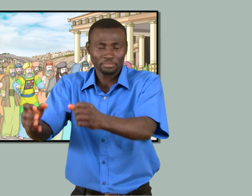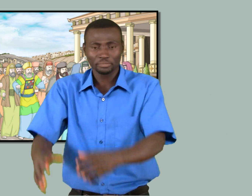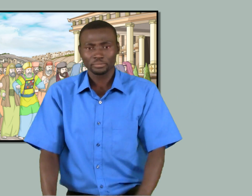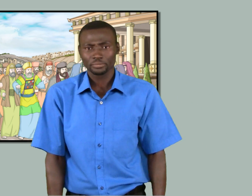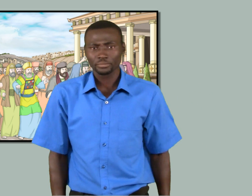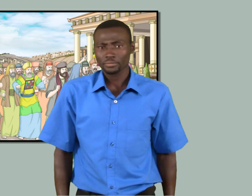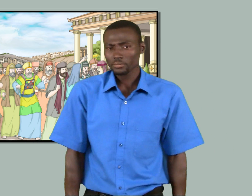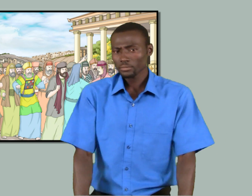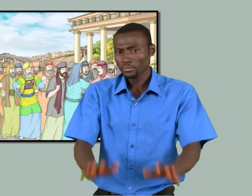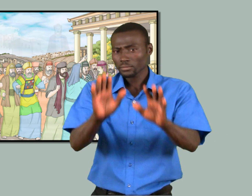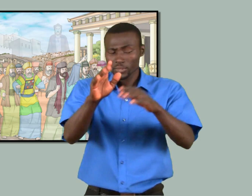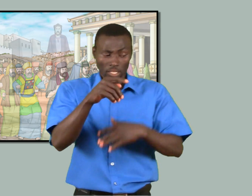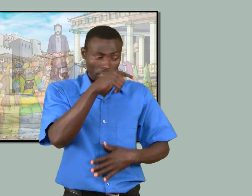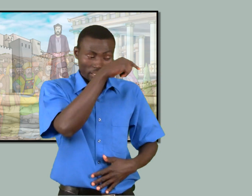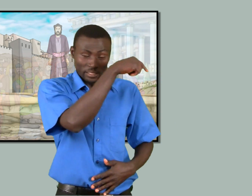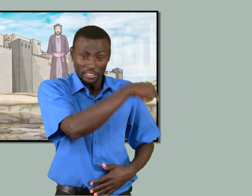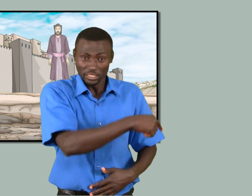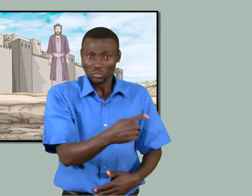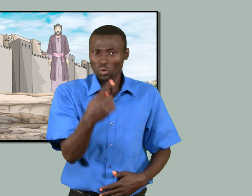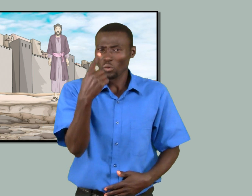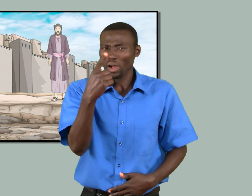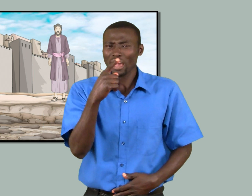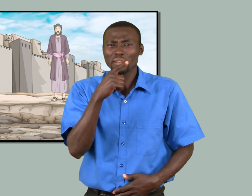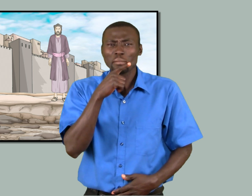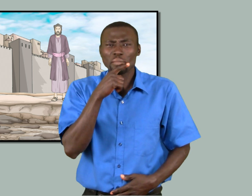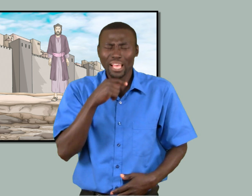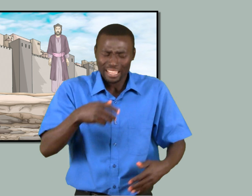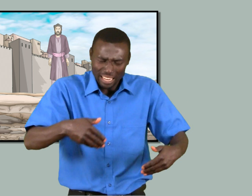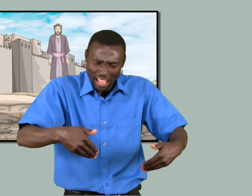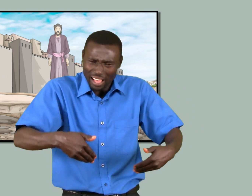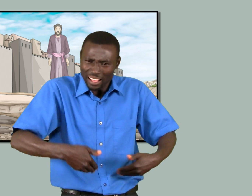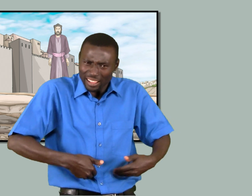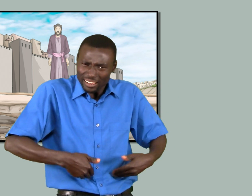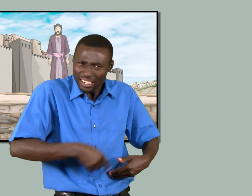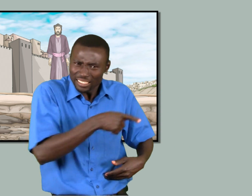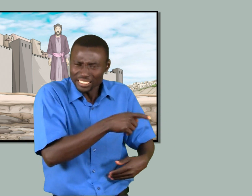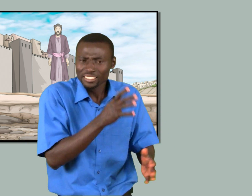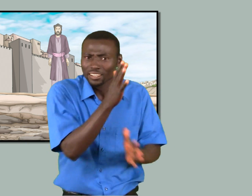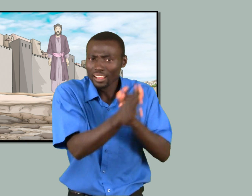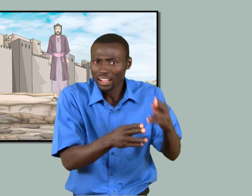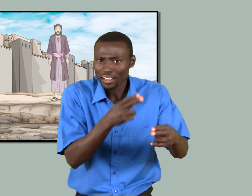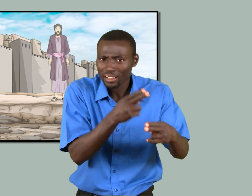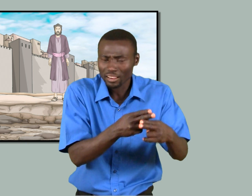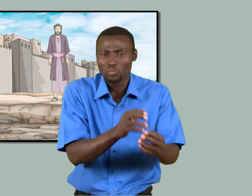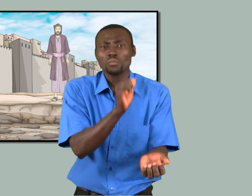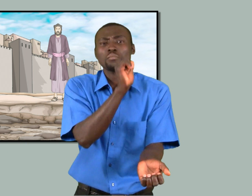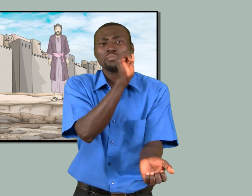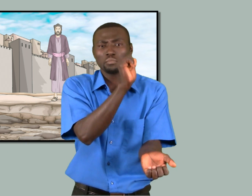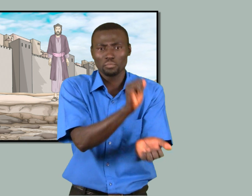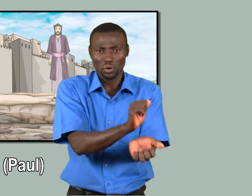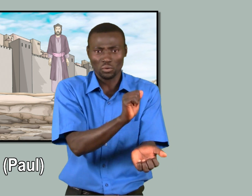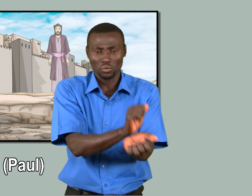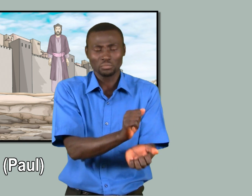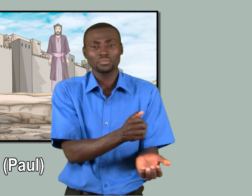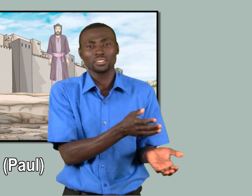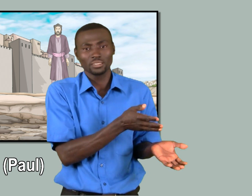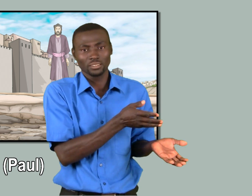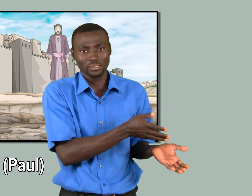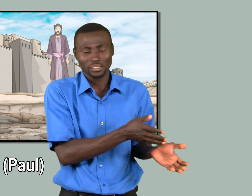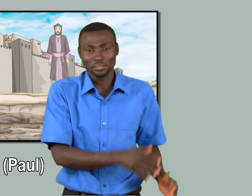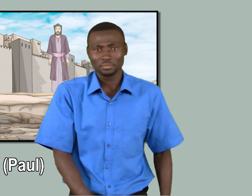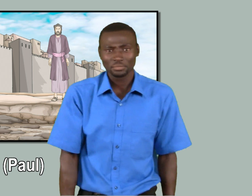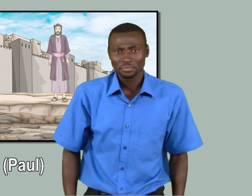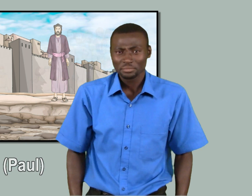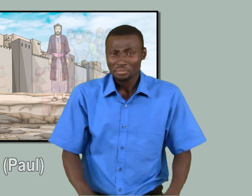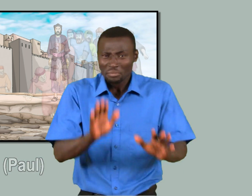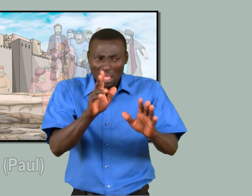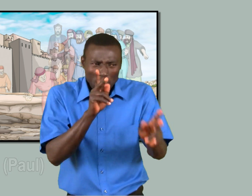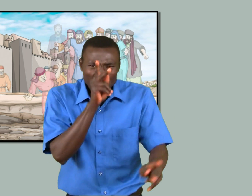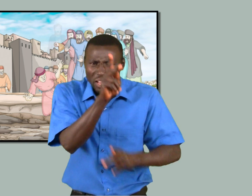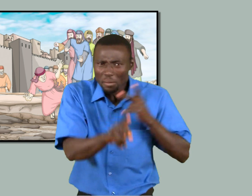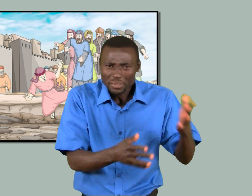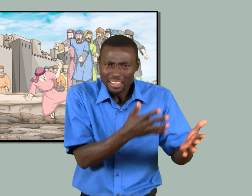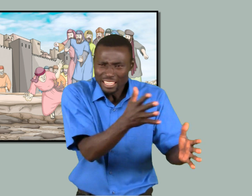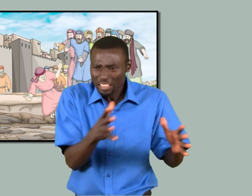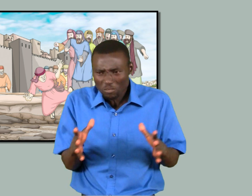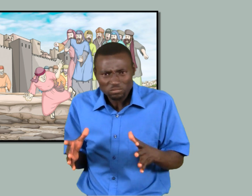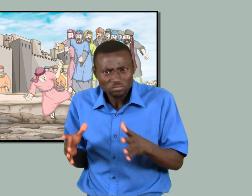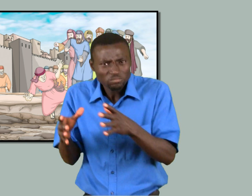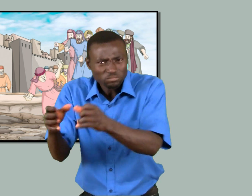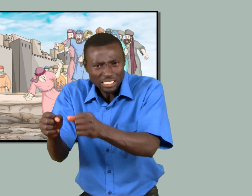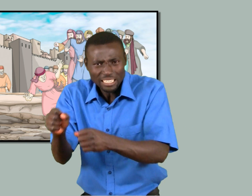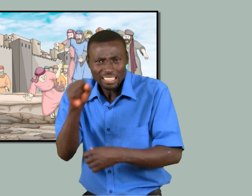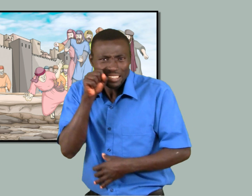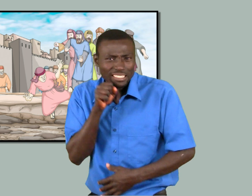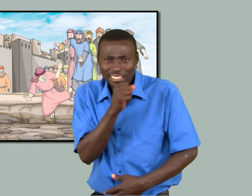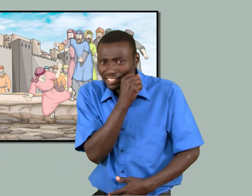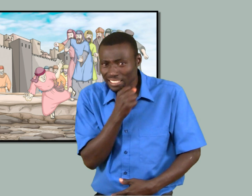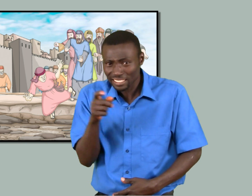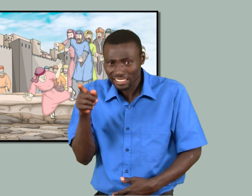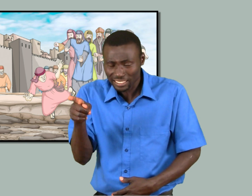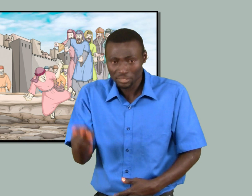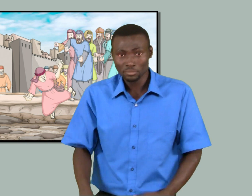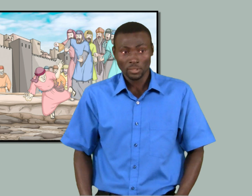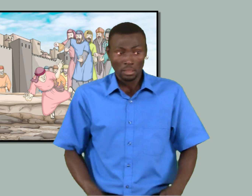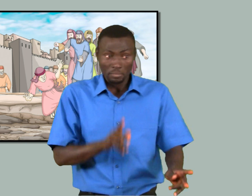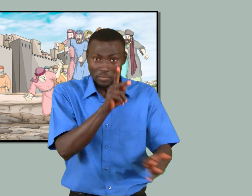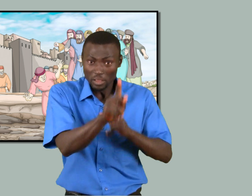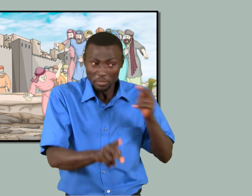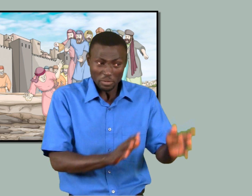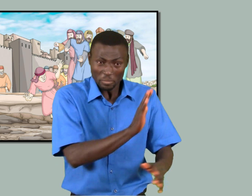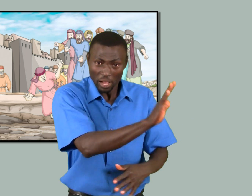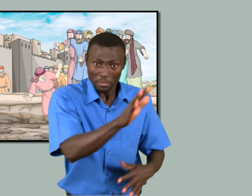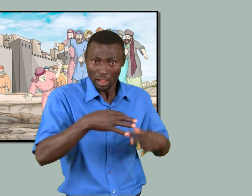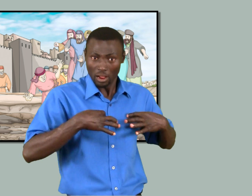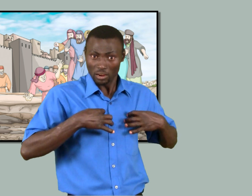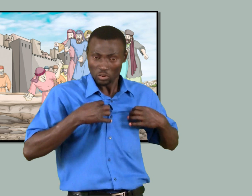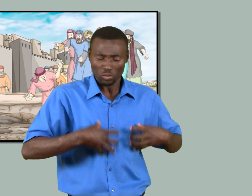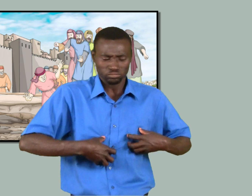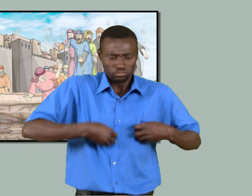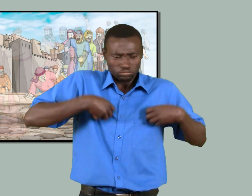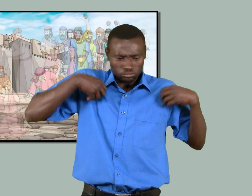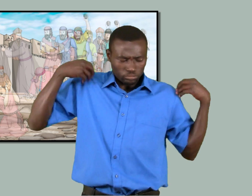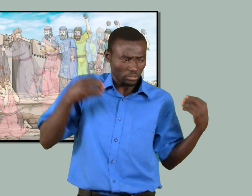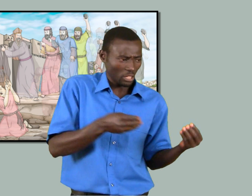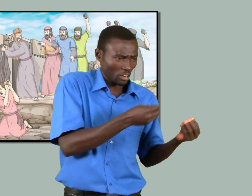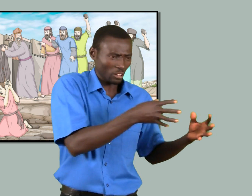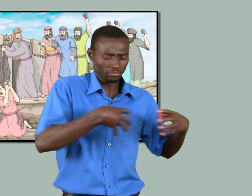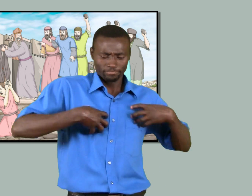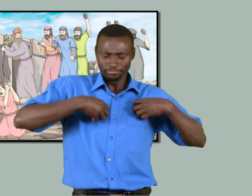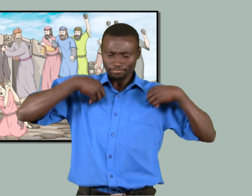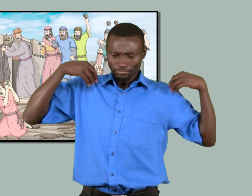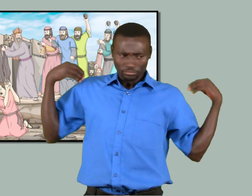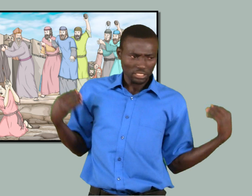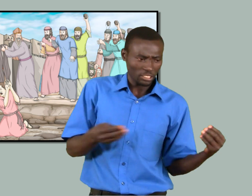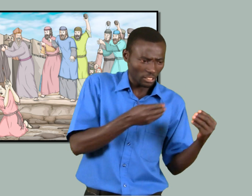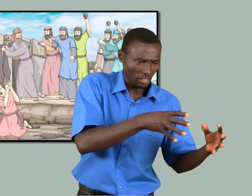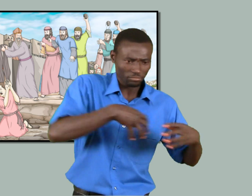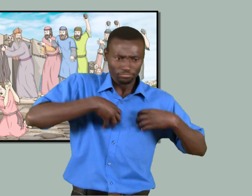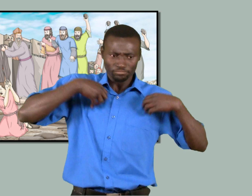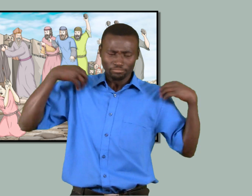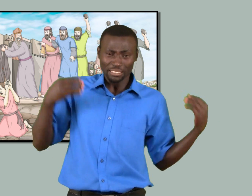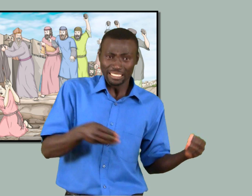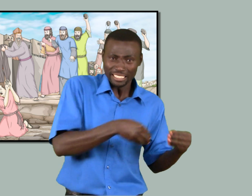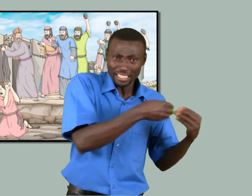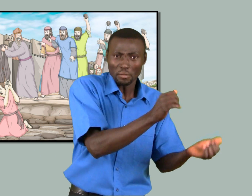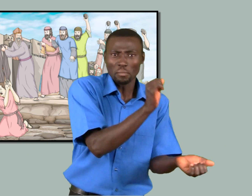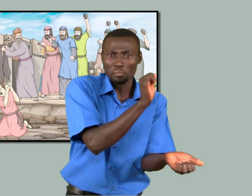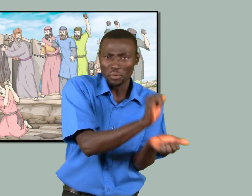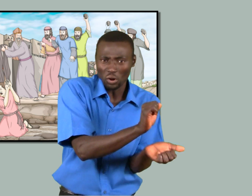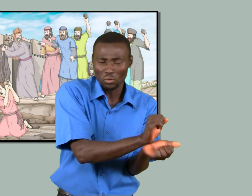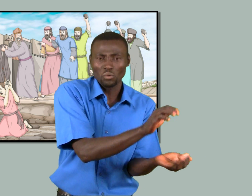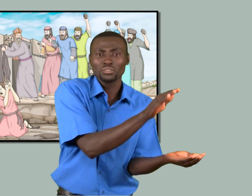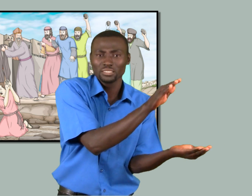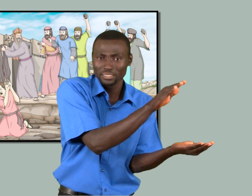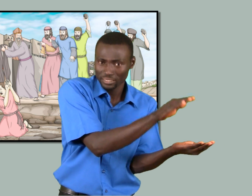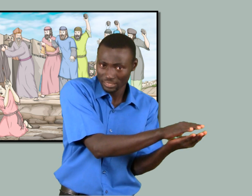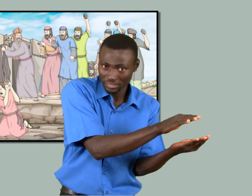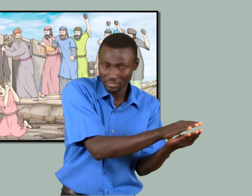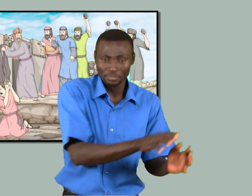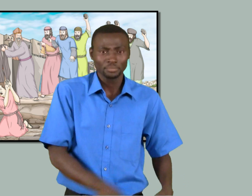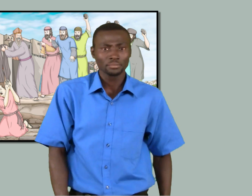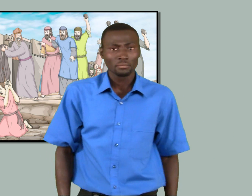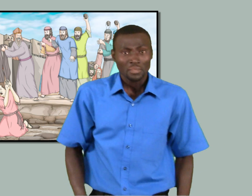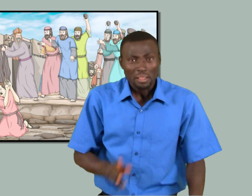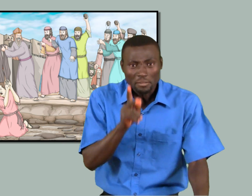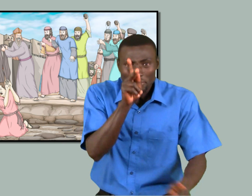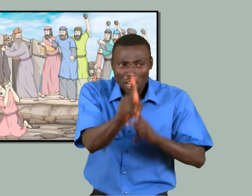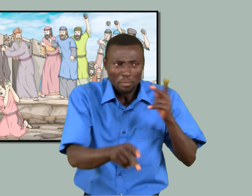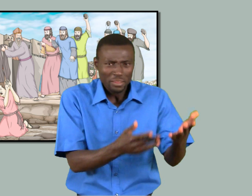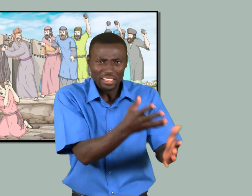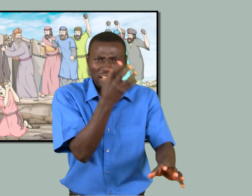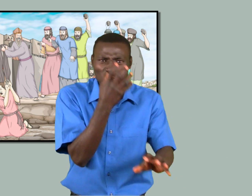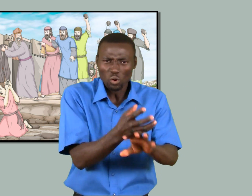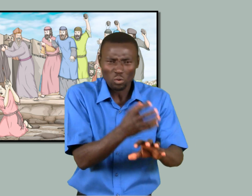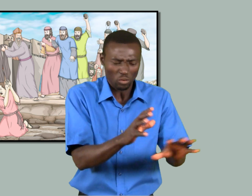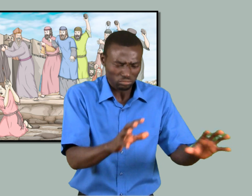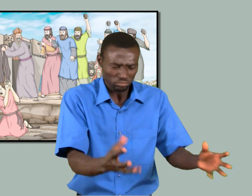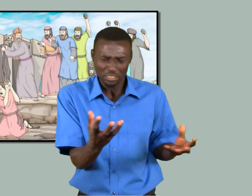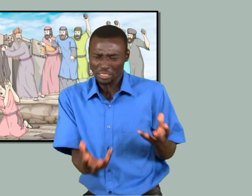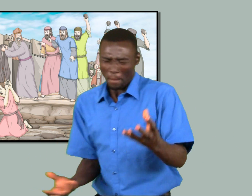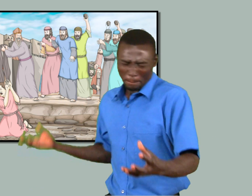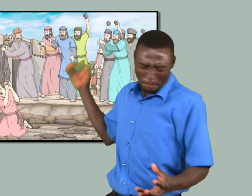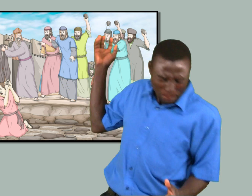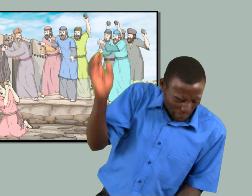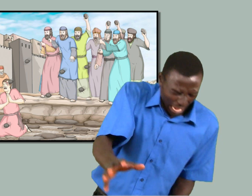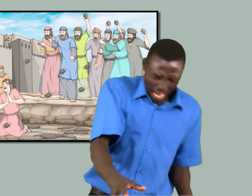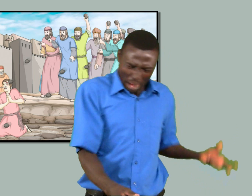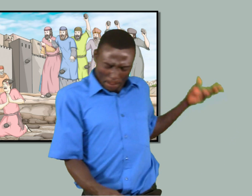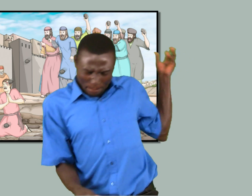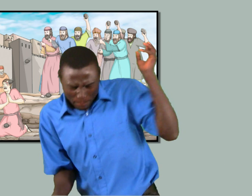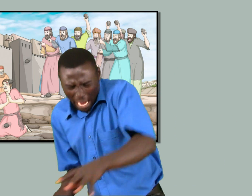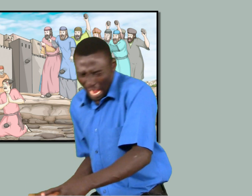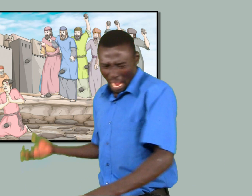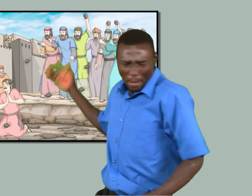Meanwhile the witnesses laid their garments at the feet of a young man named Saul. While they were stoning him, Stephen appealed, “Lord Jesus, receive my spirit.”